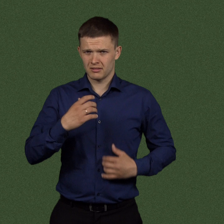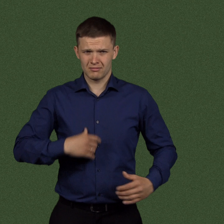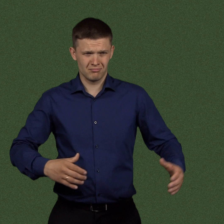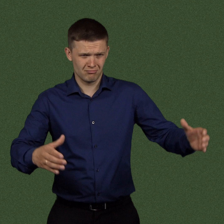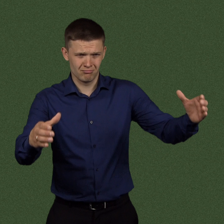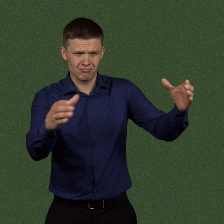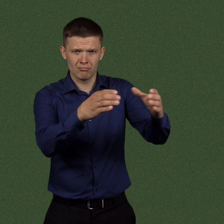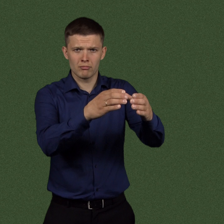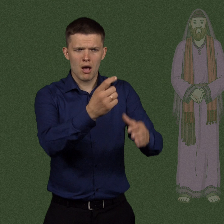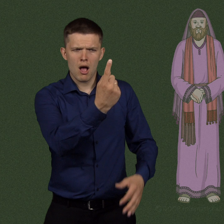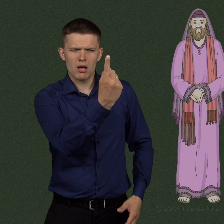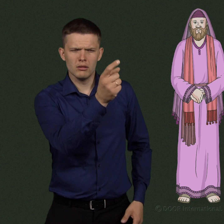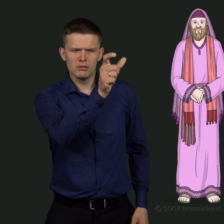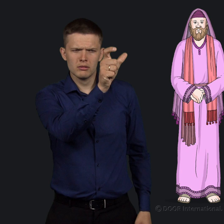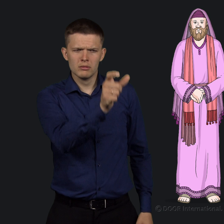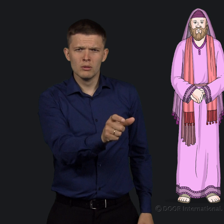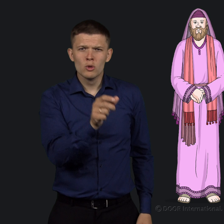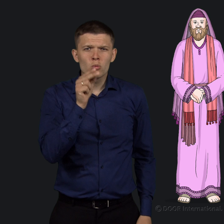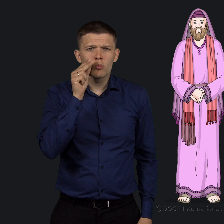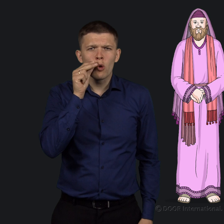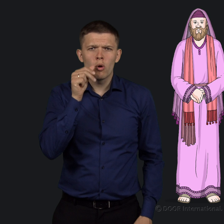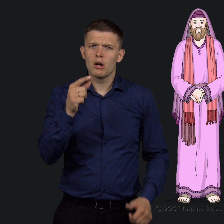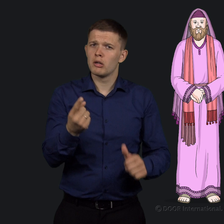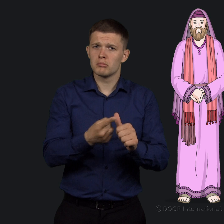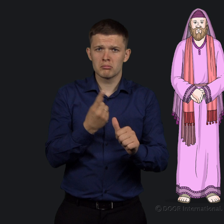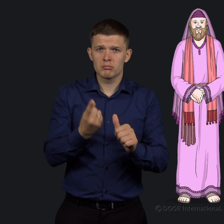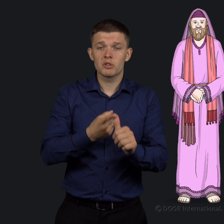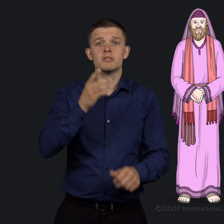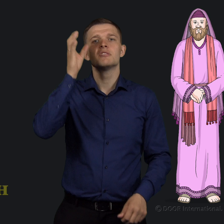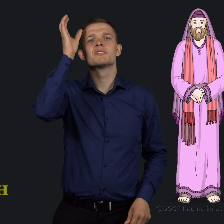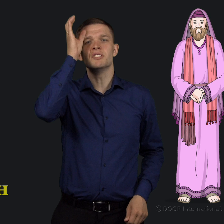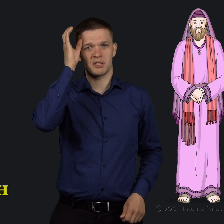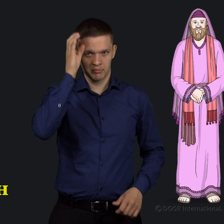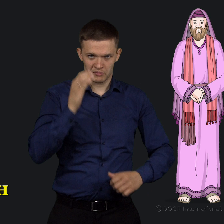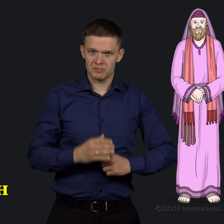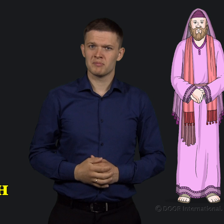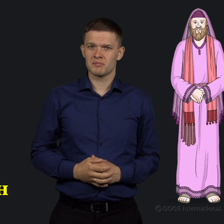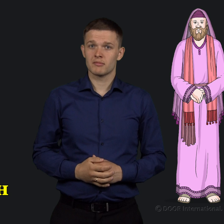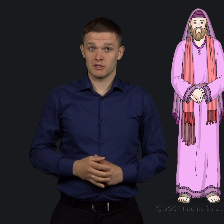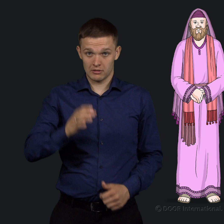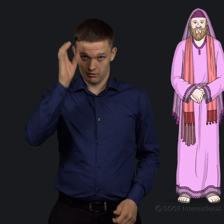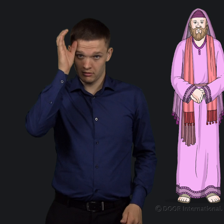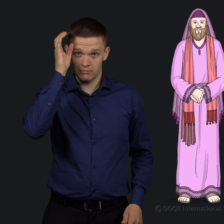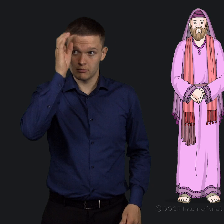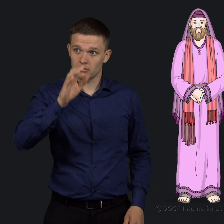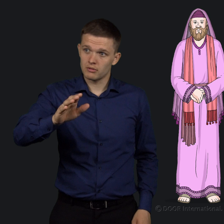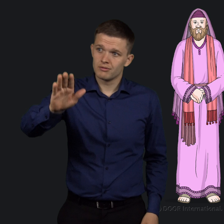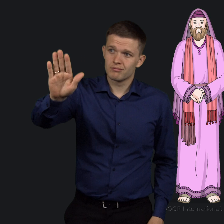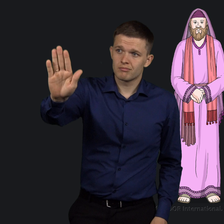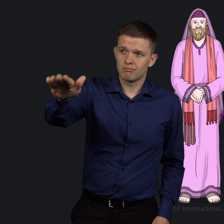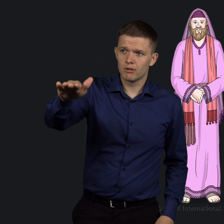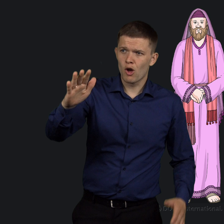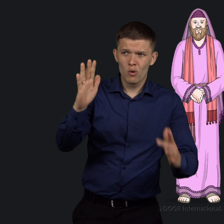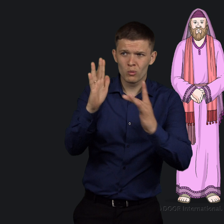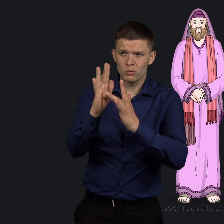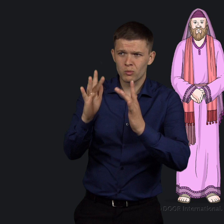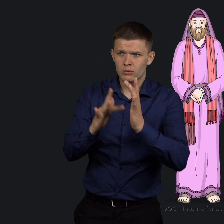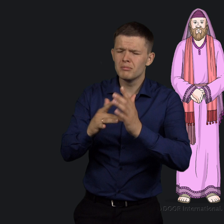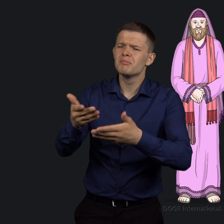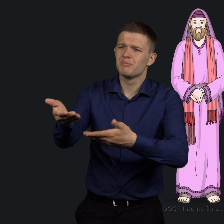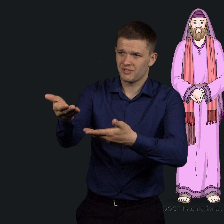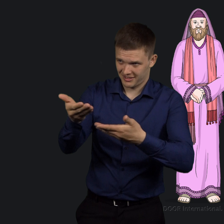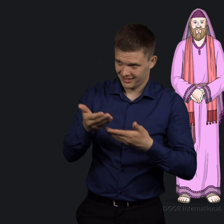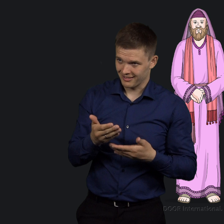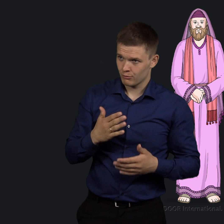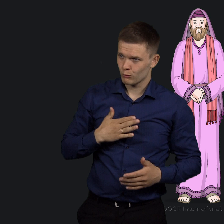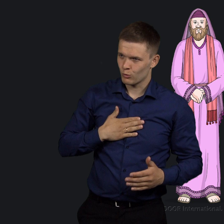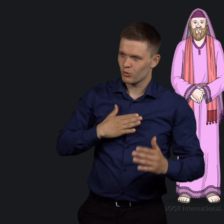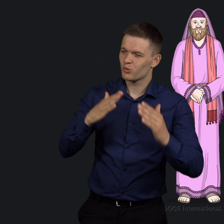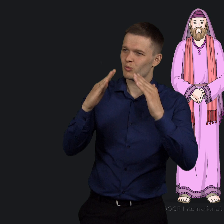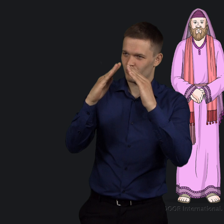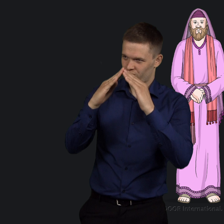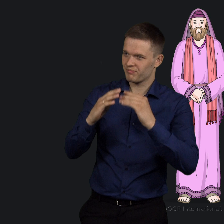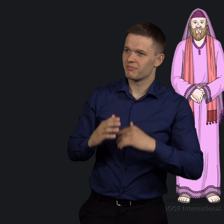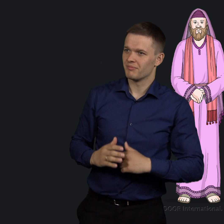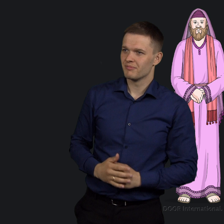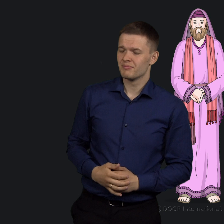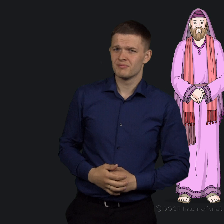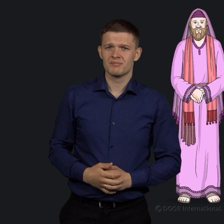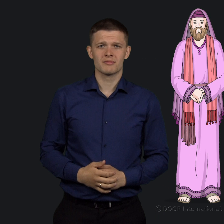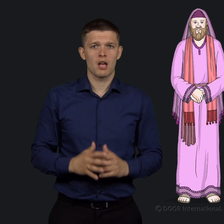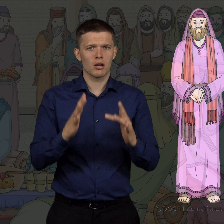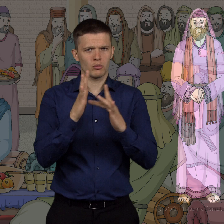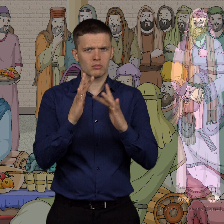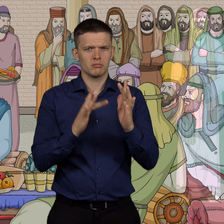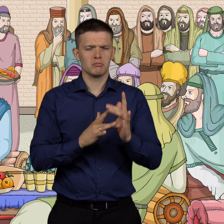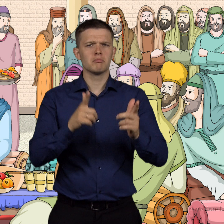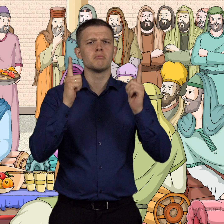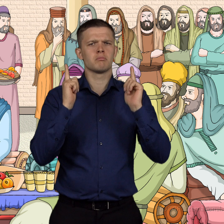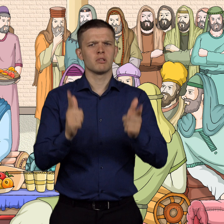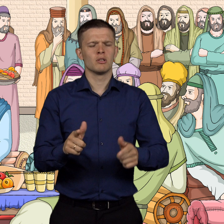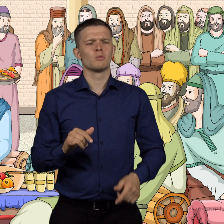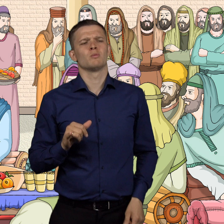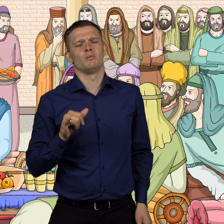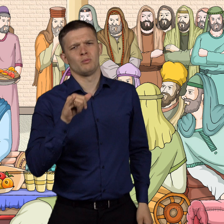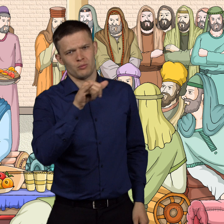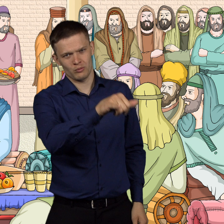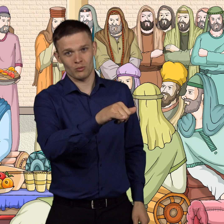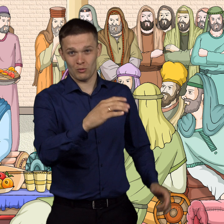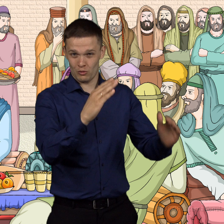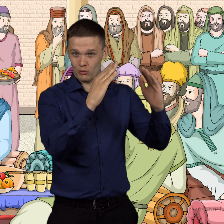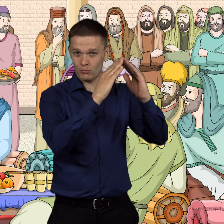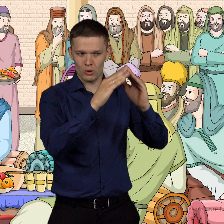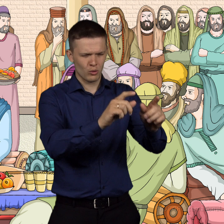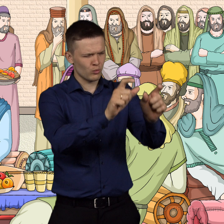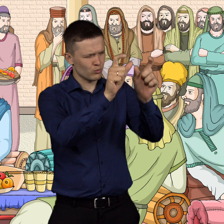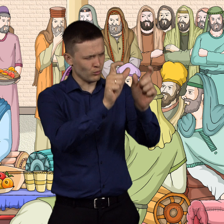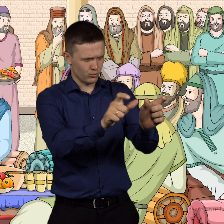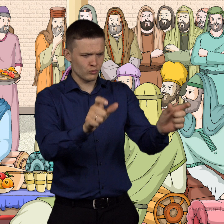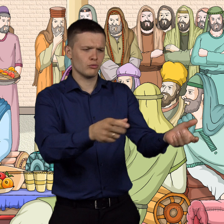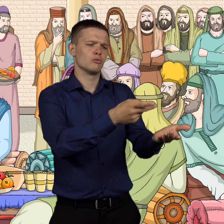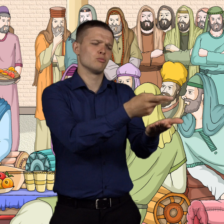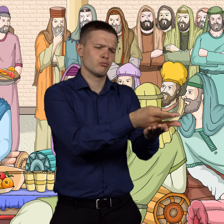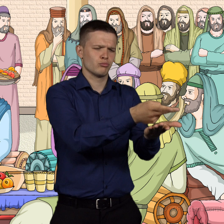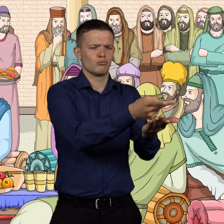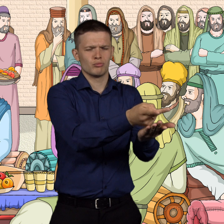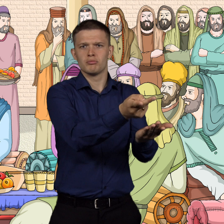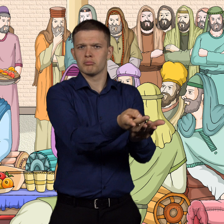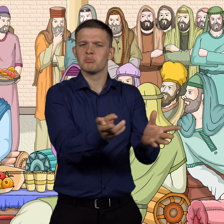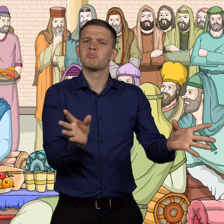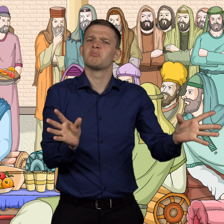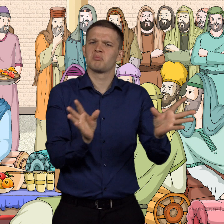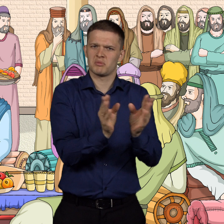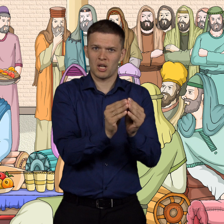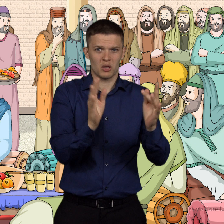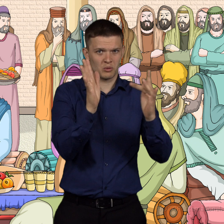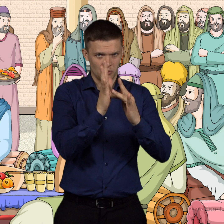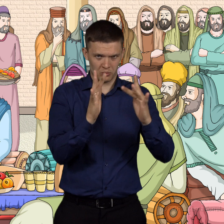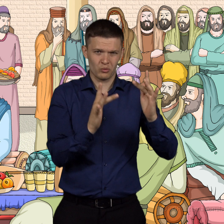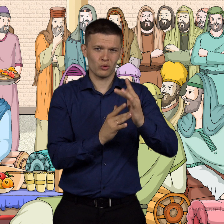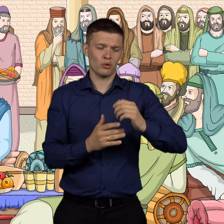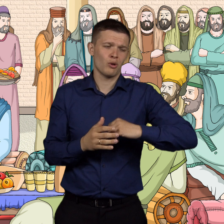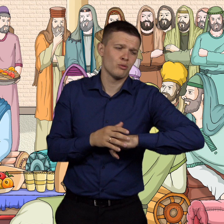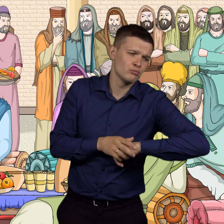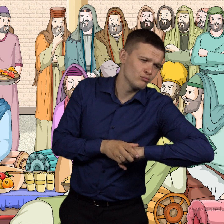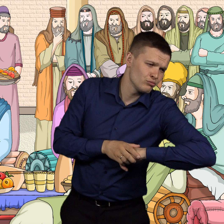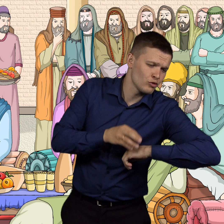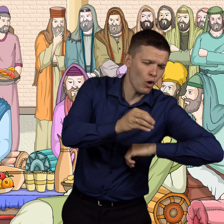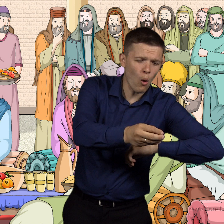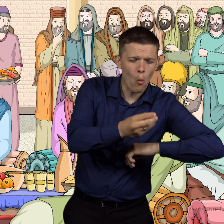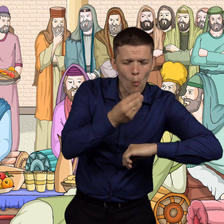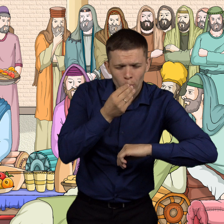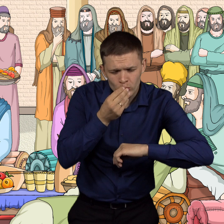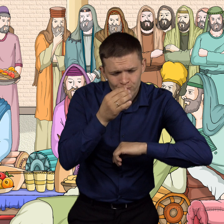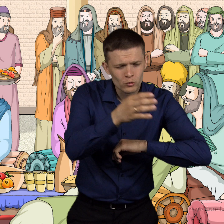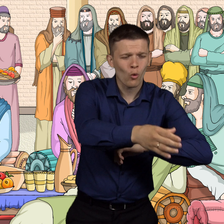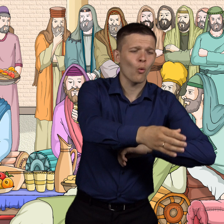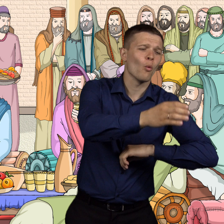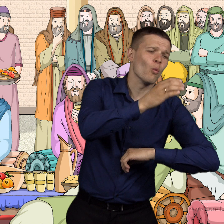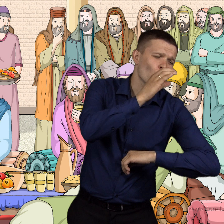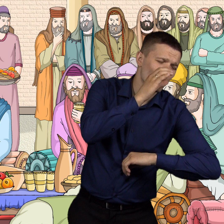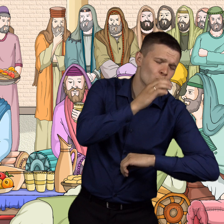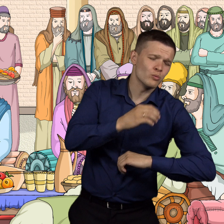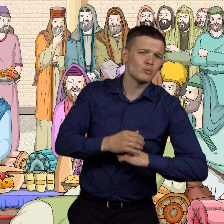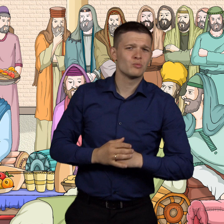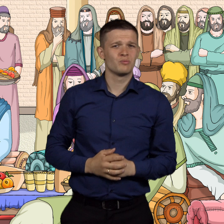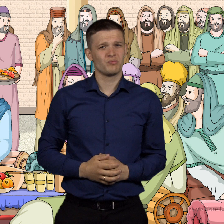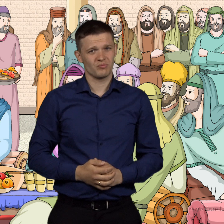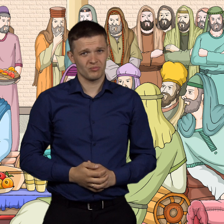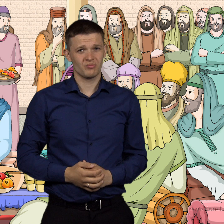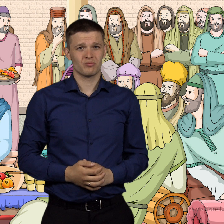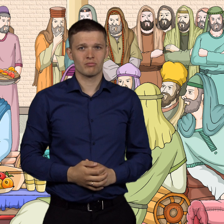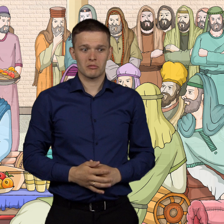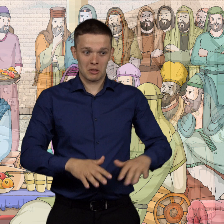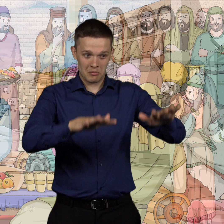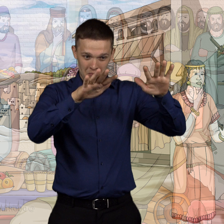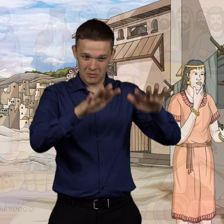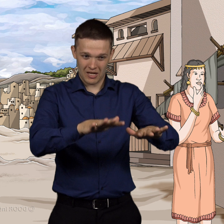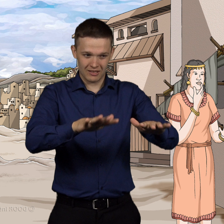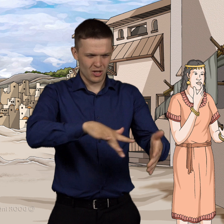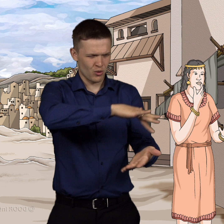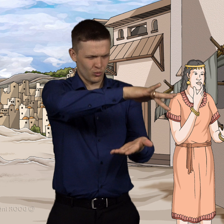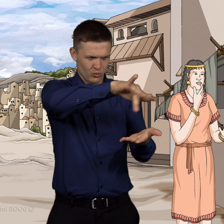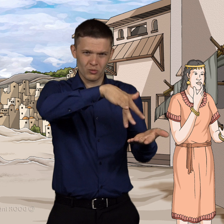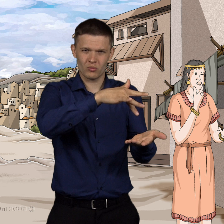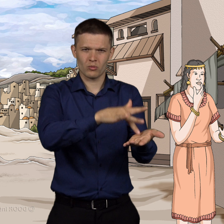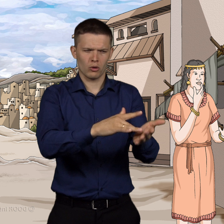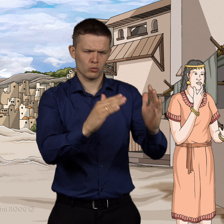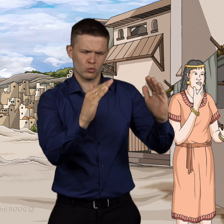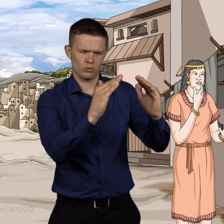Then one of the Pharisees invited Jesus to eat with him, and He entered the Pharisee’s house and reclined at the table.